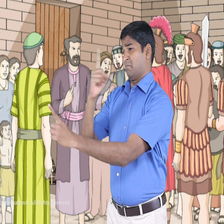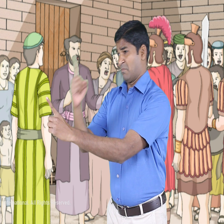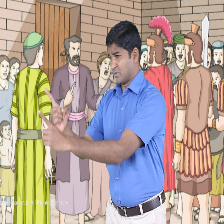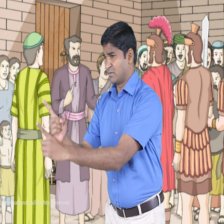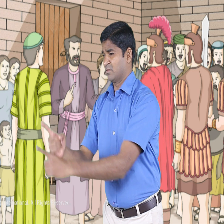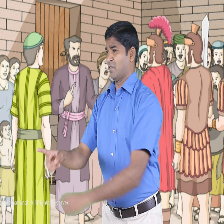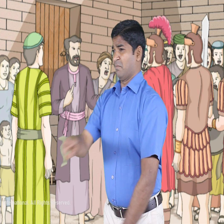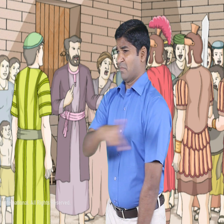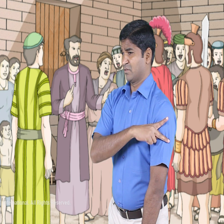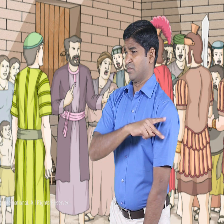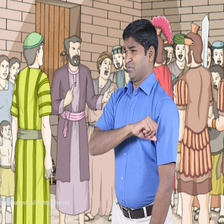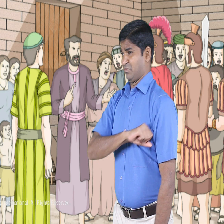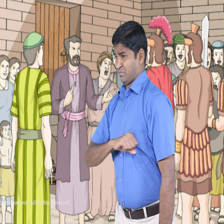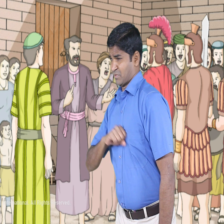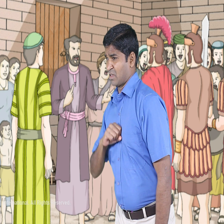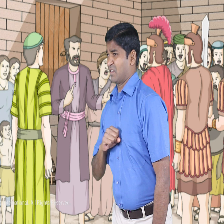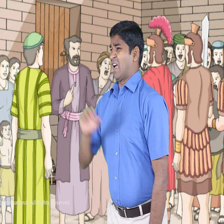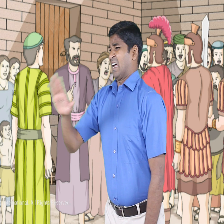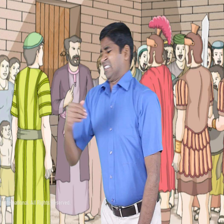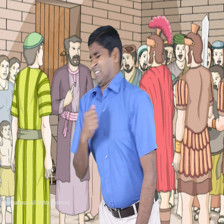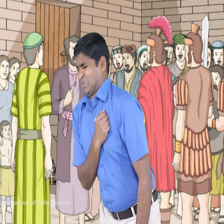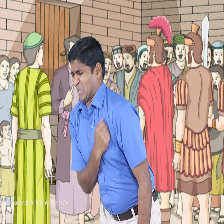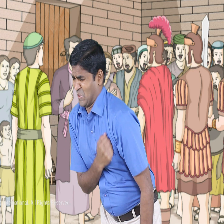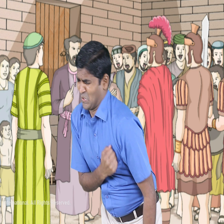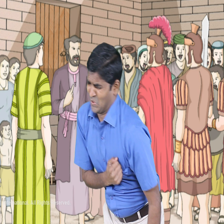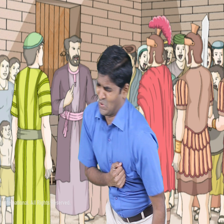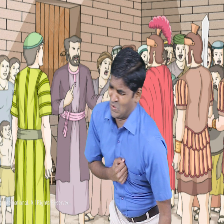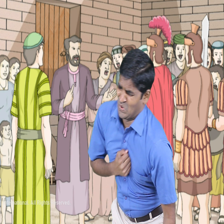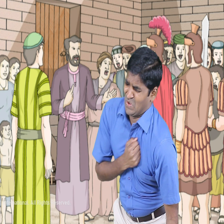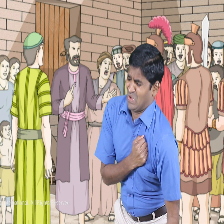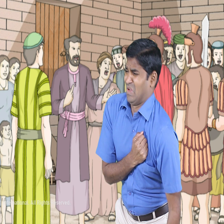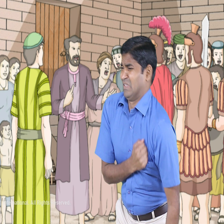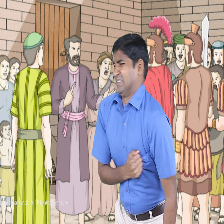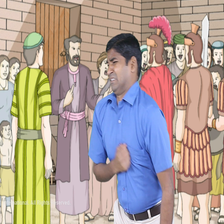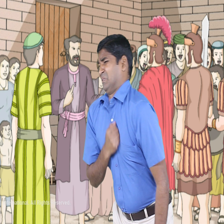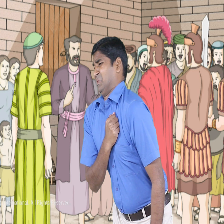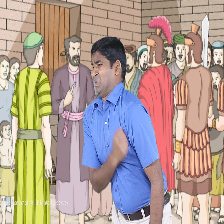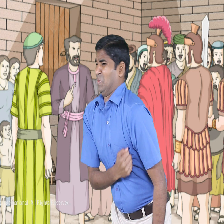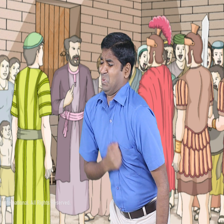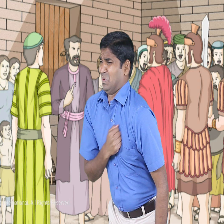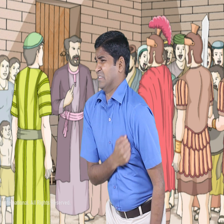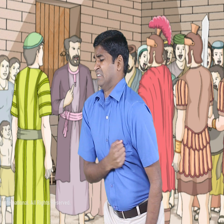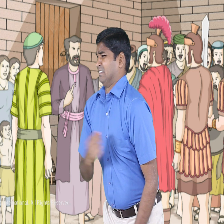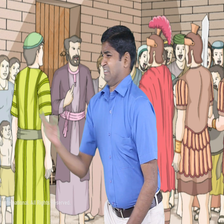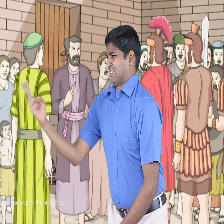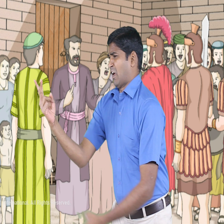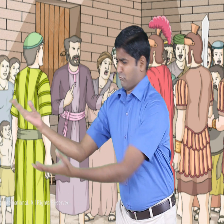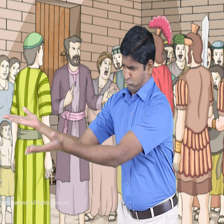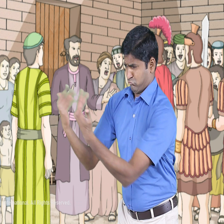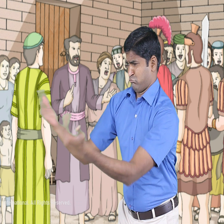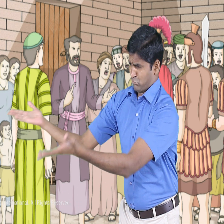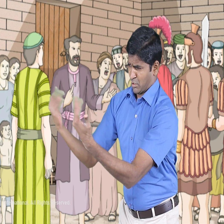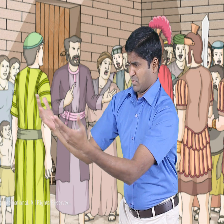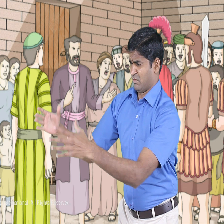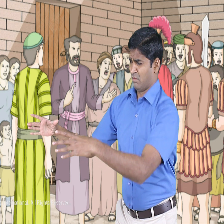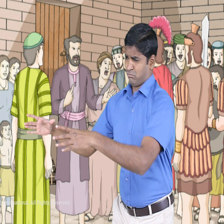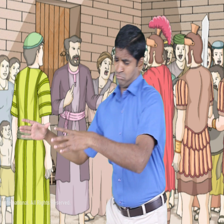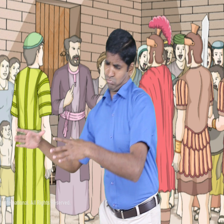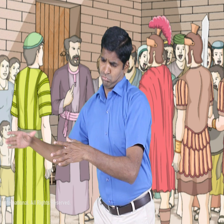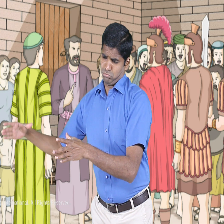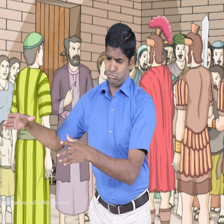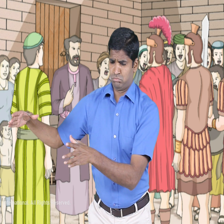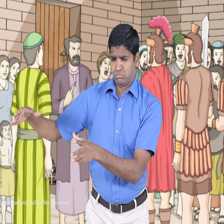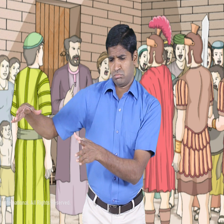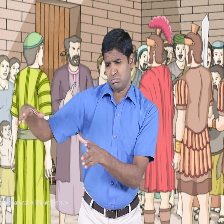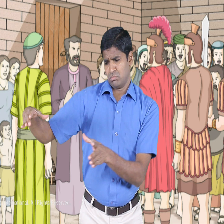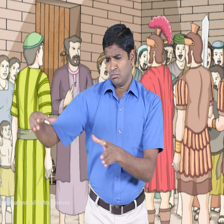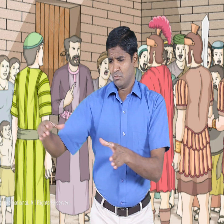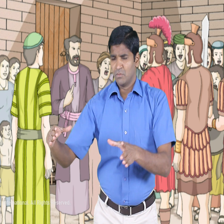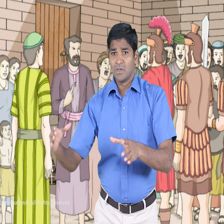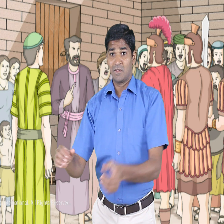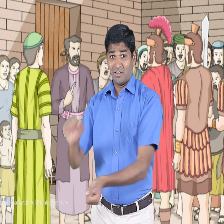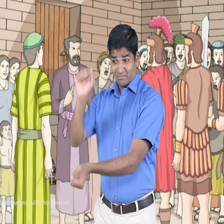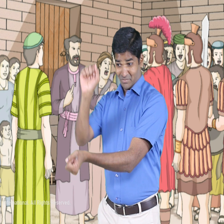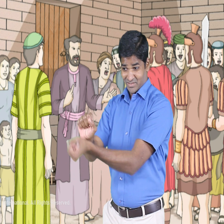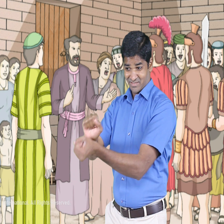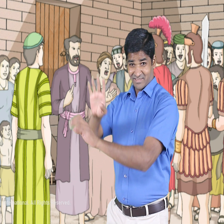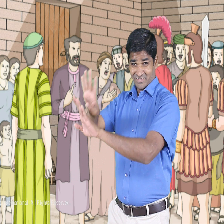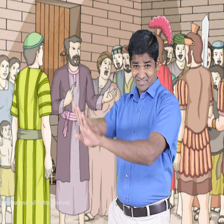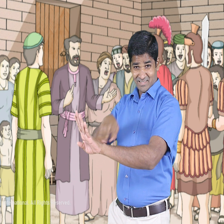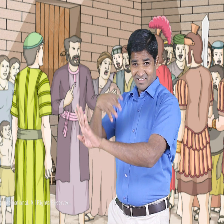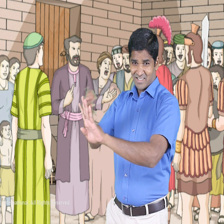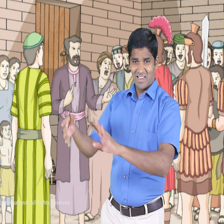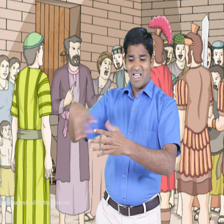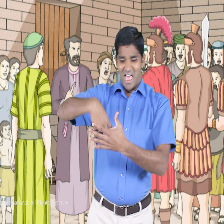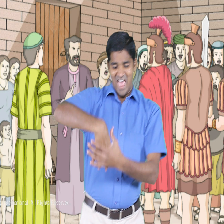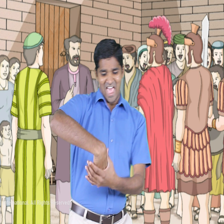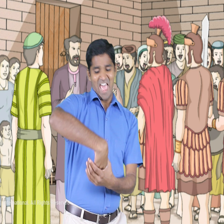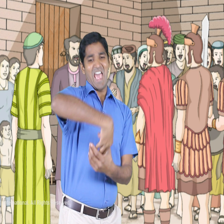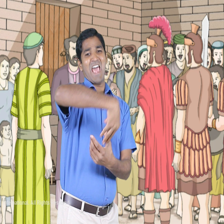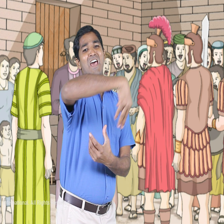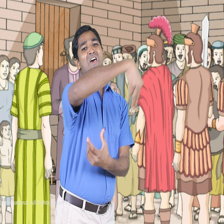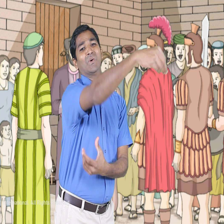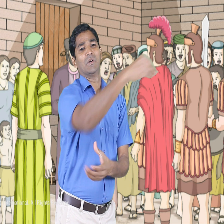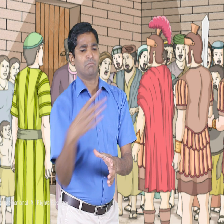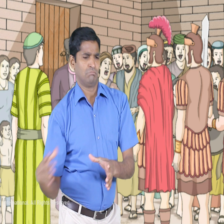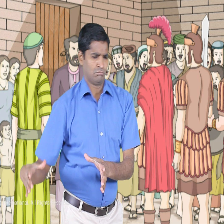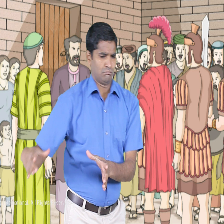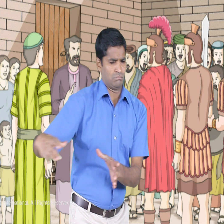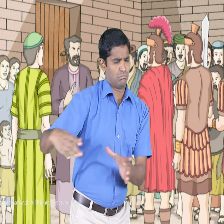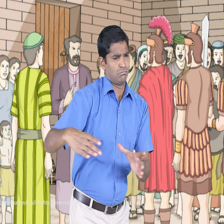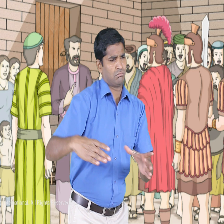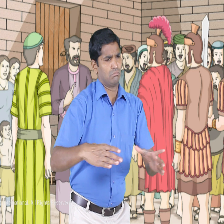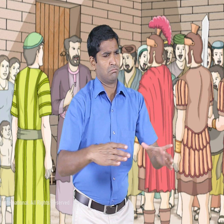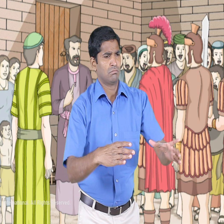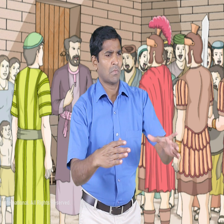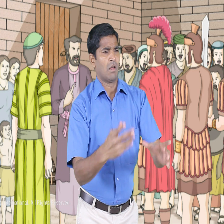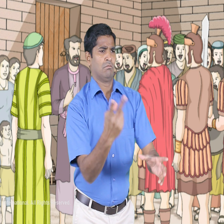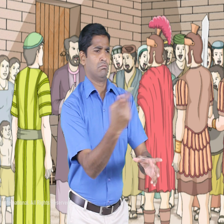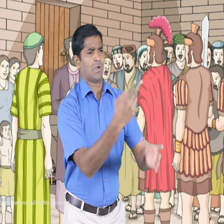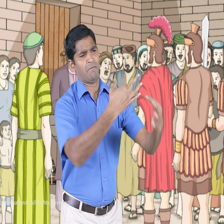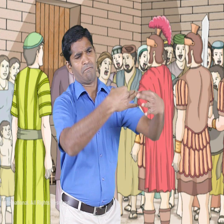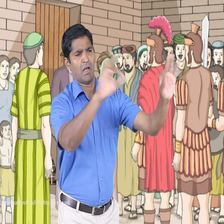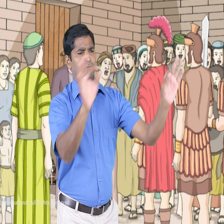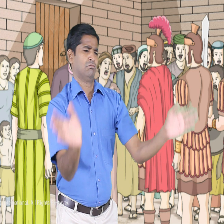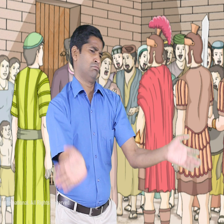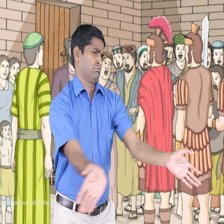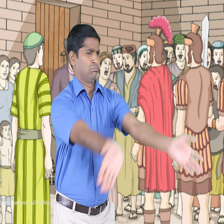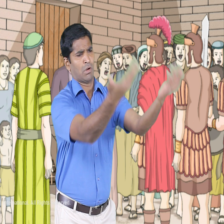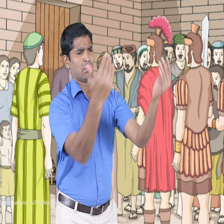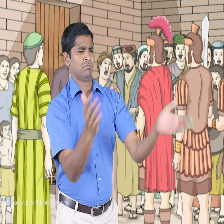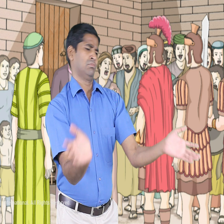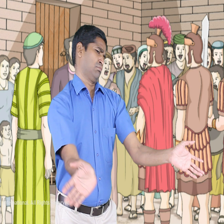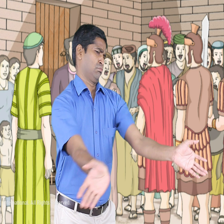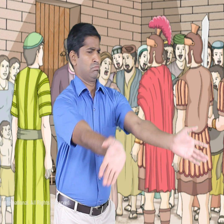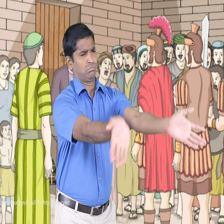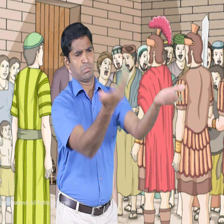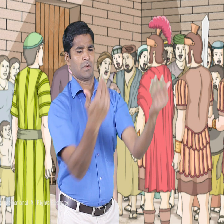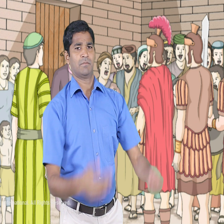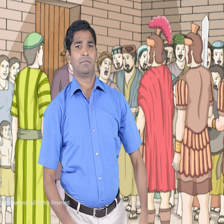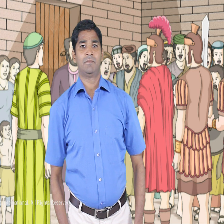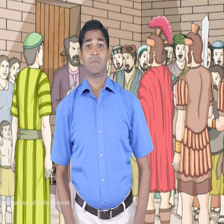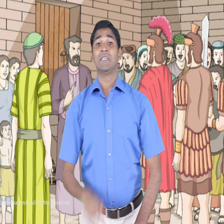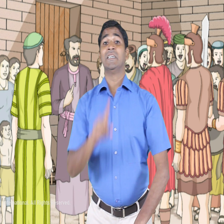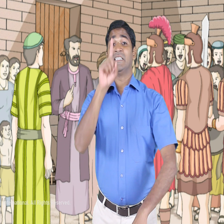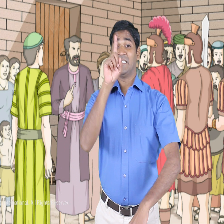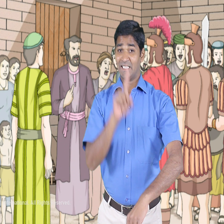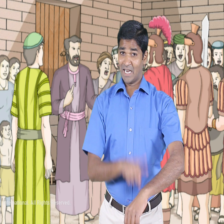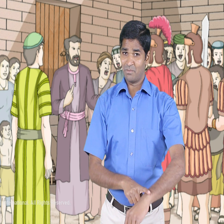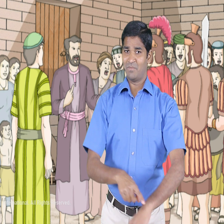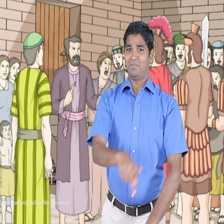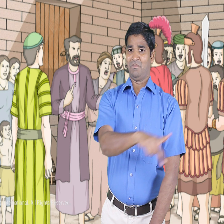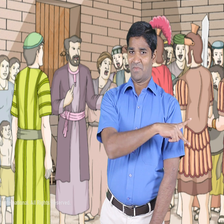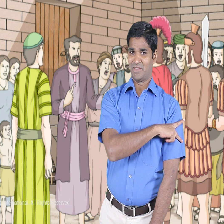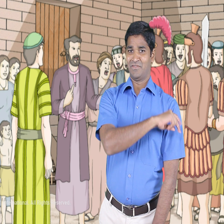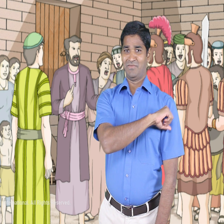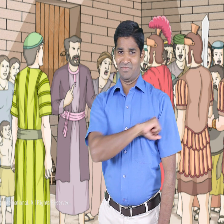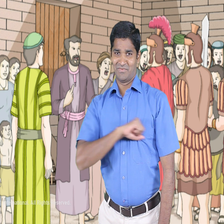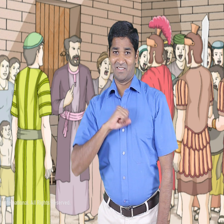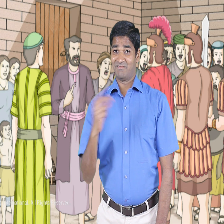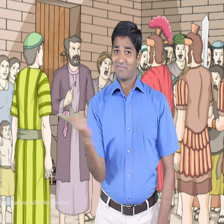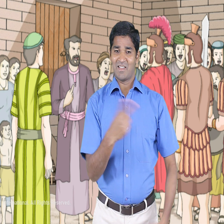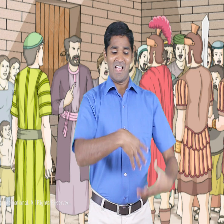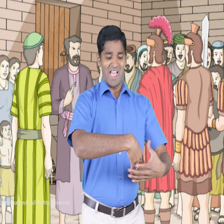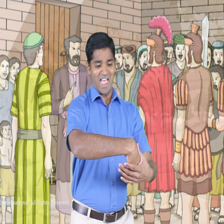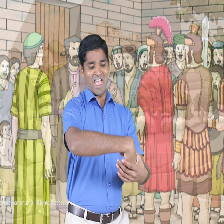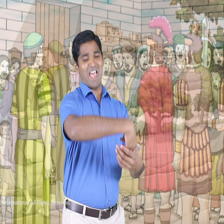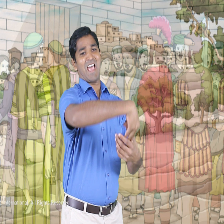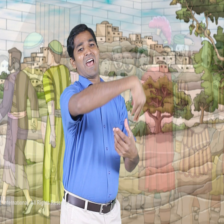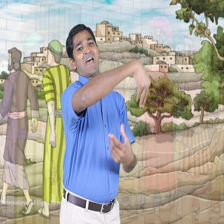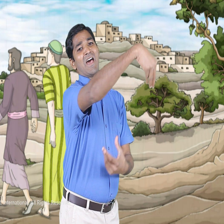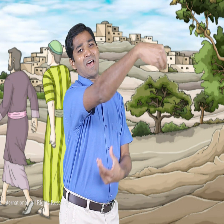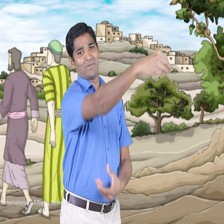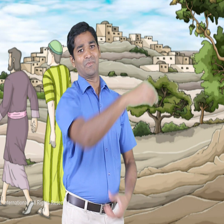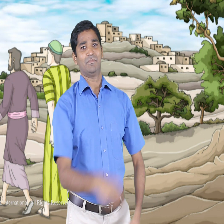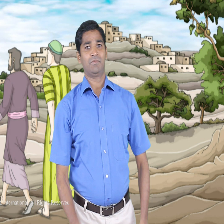They came to appease them and led them out, requesting that they leave the city.